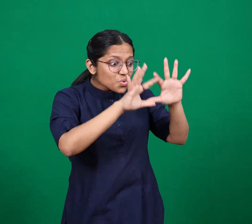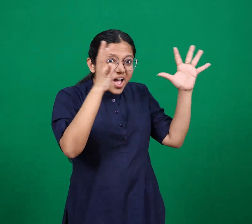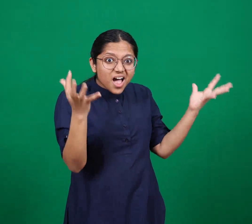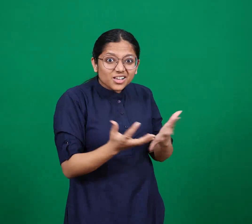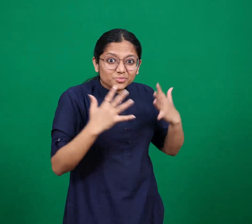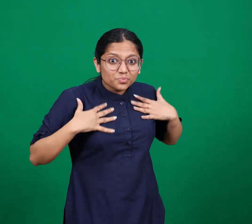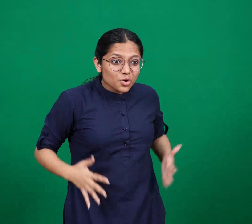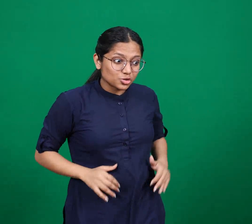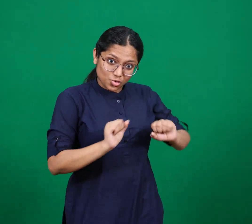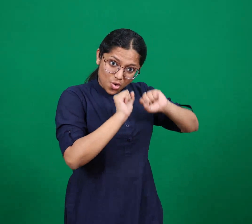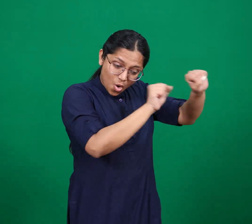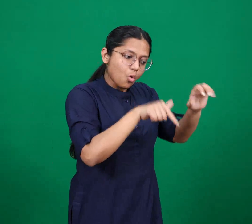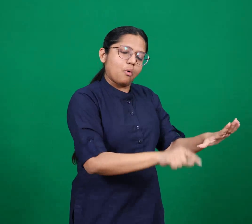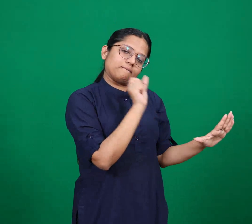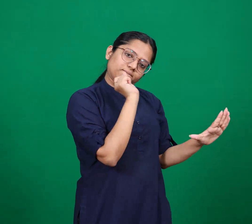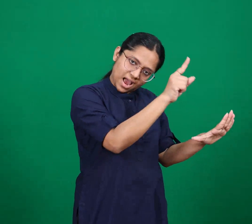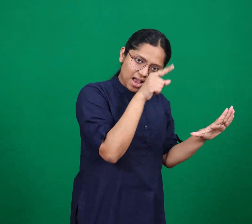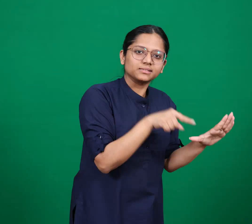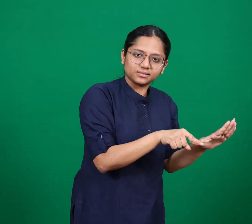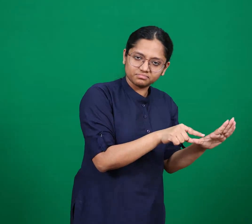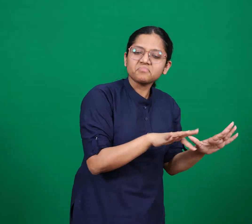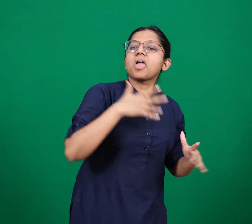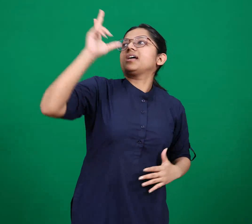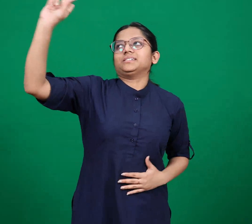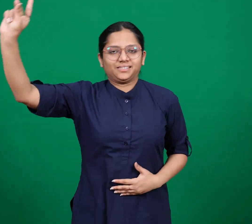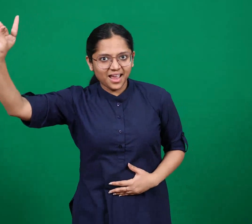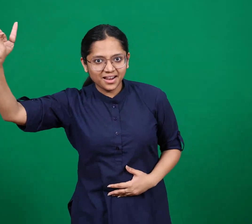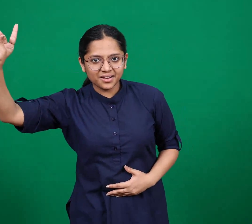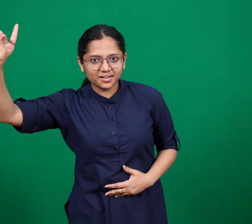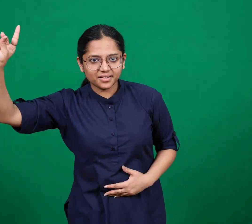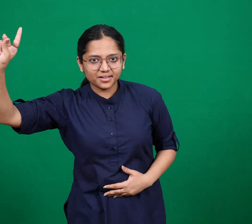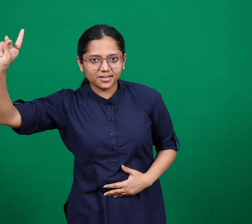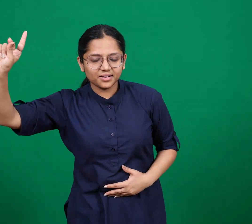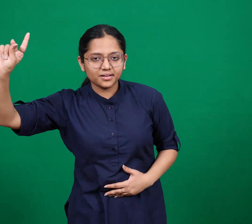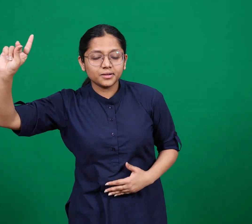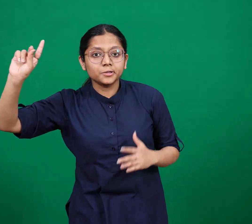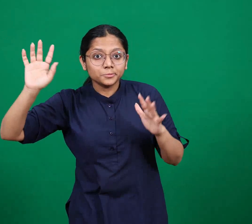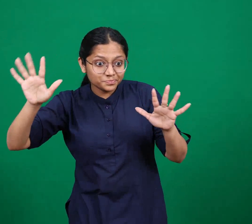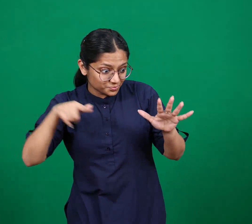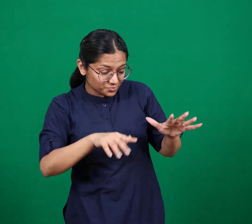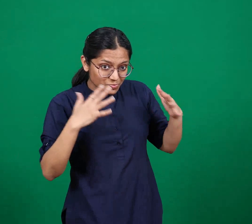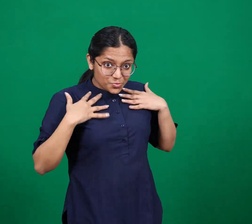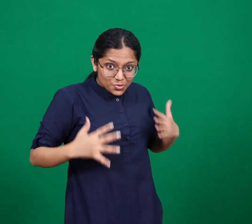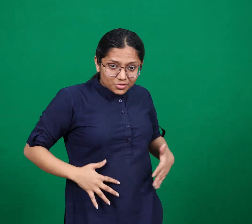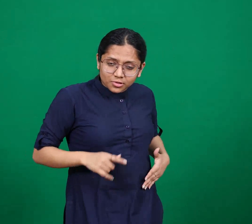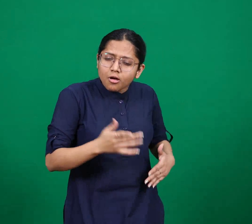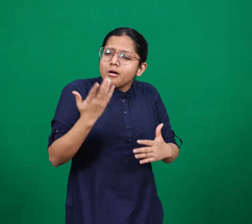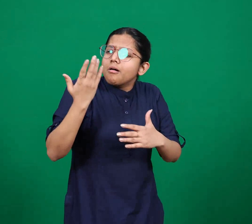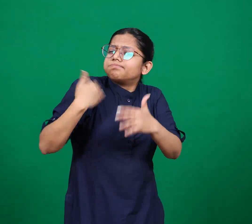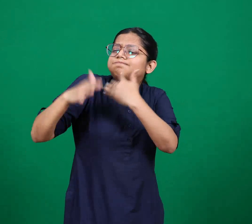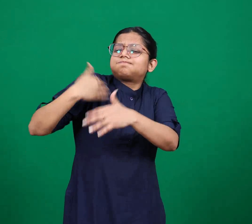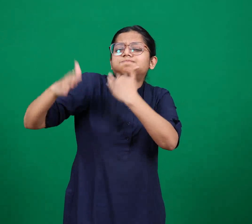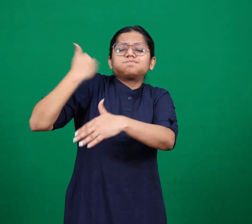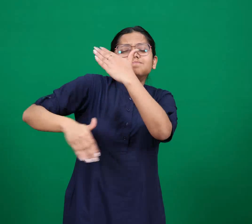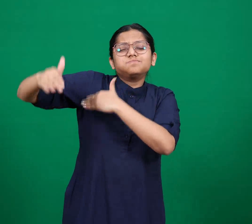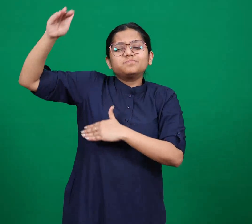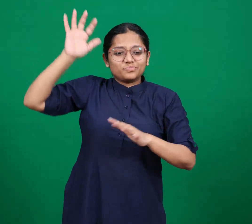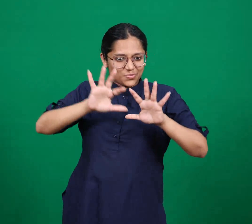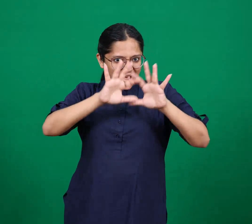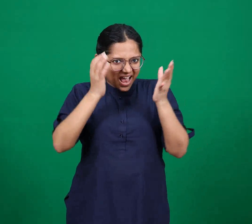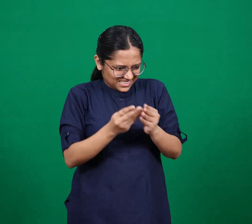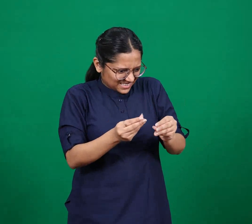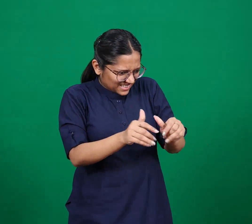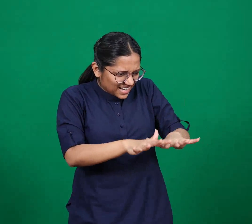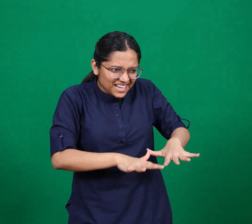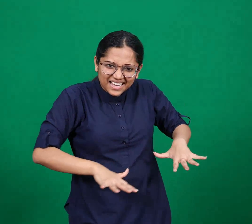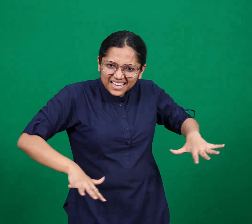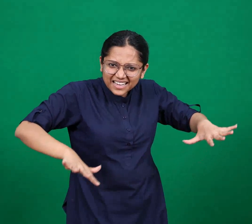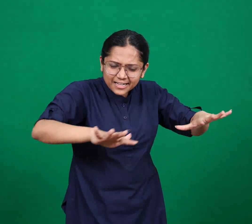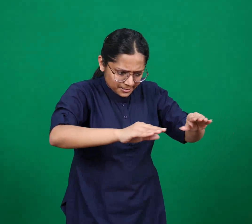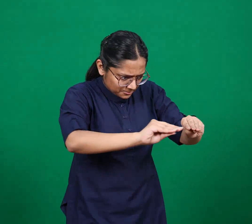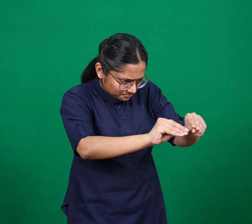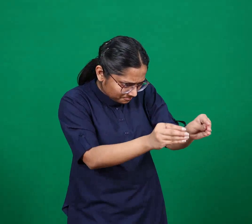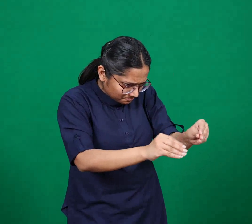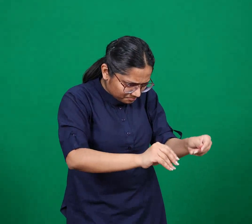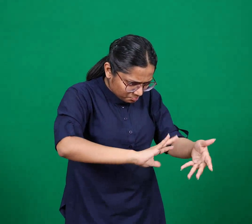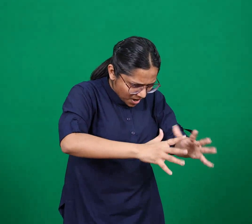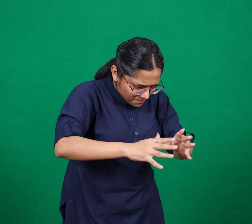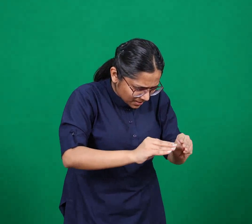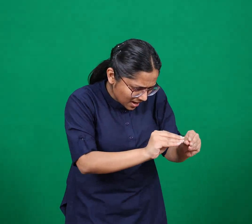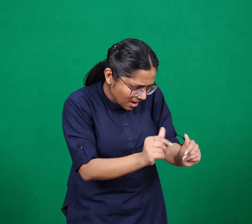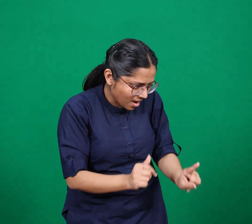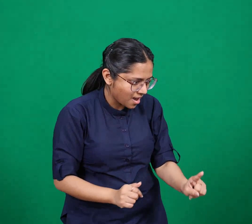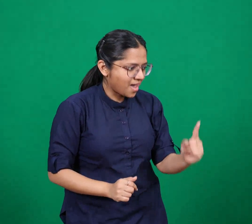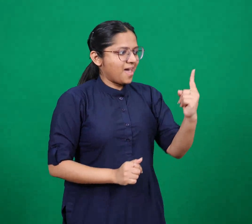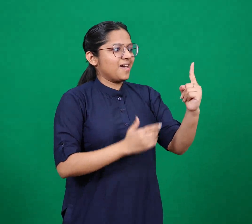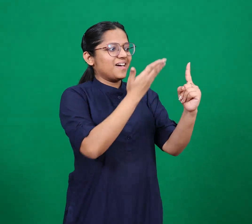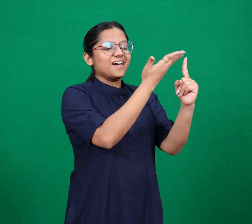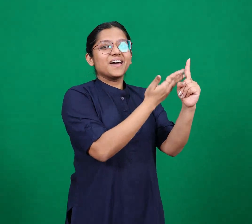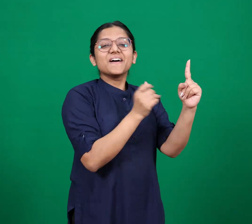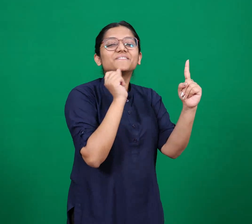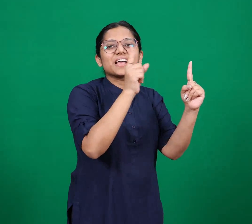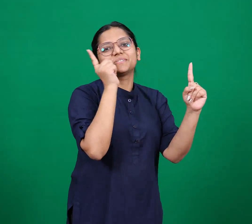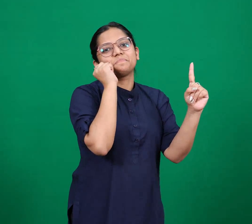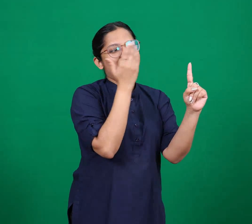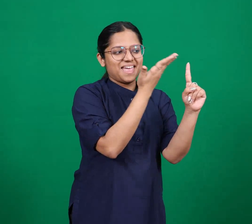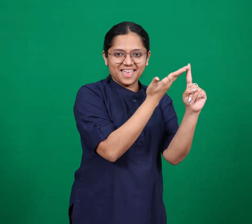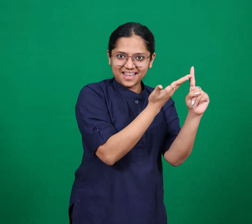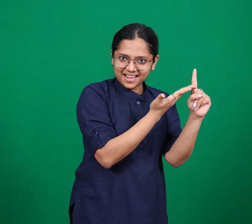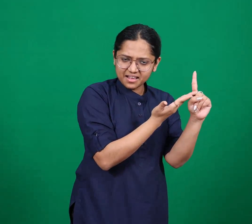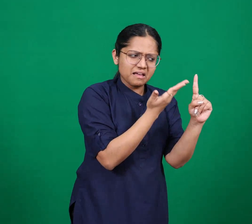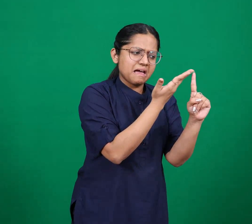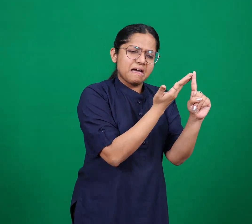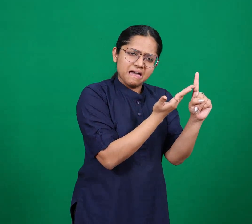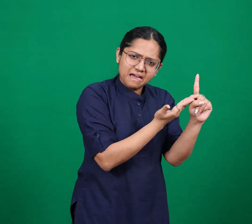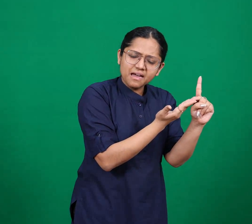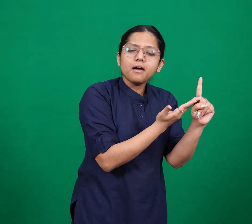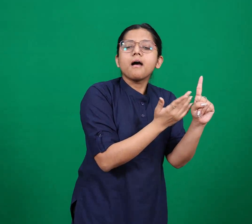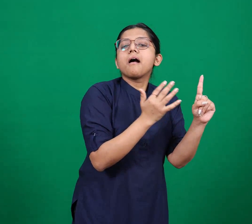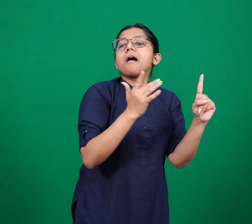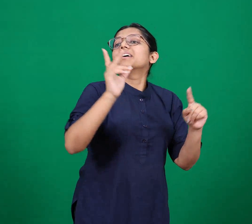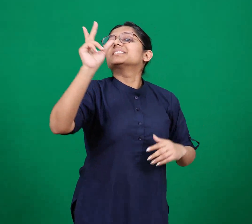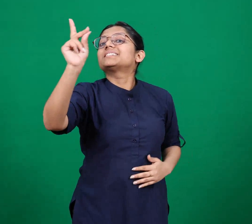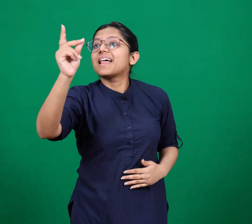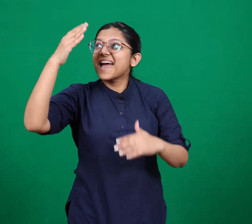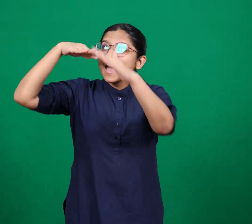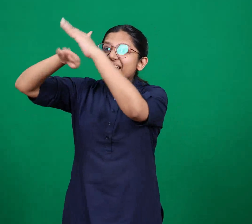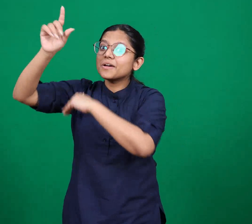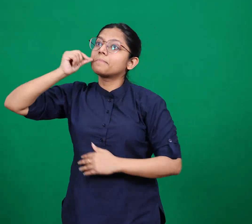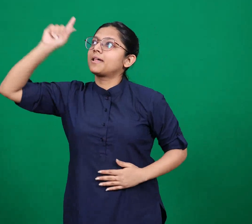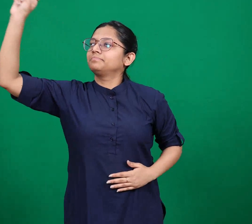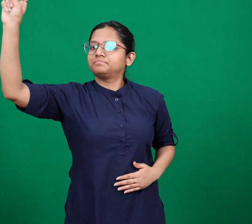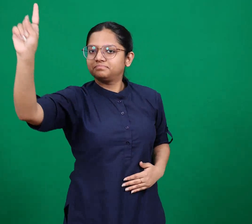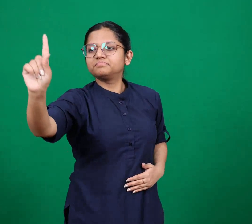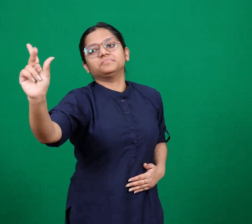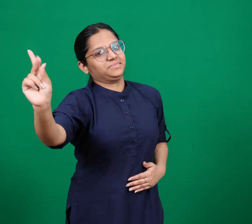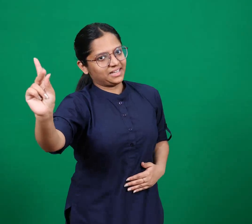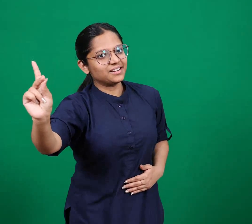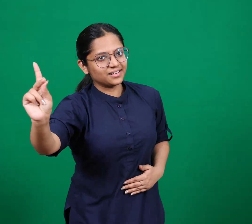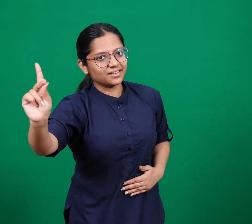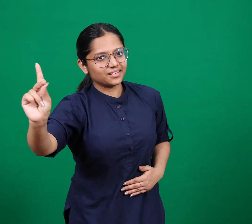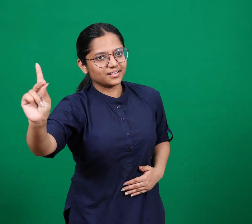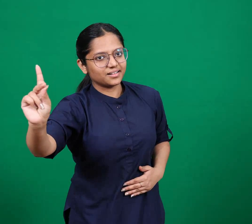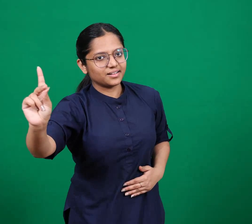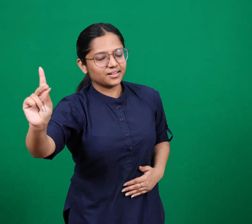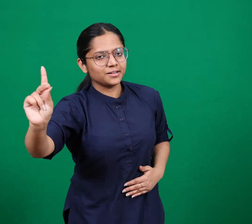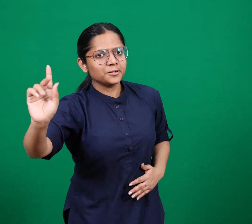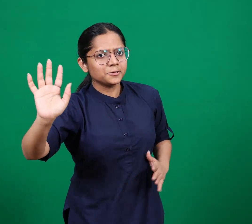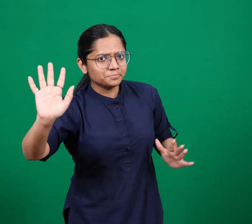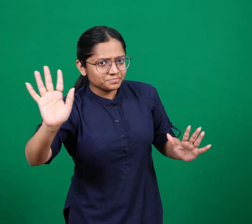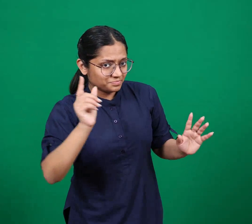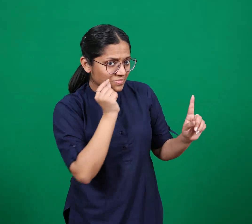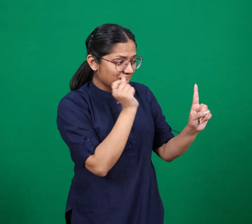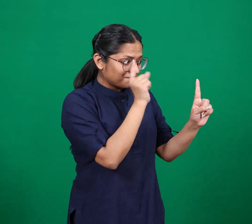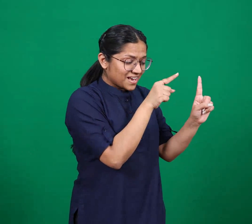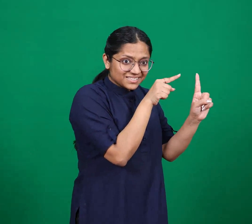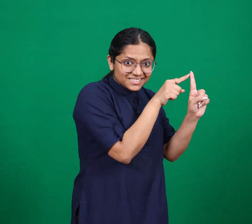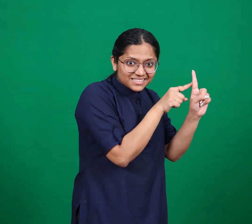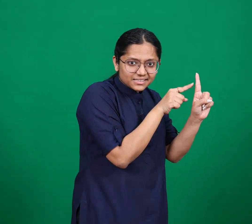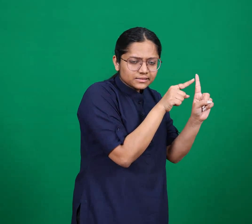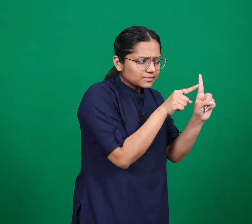As was the earthly man, so also are those who are of the earth;